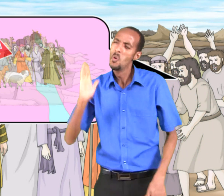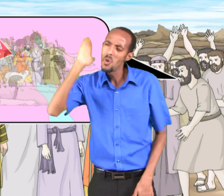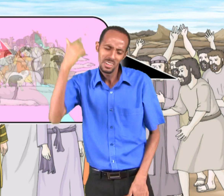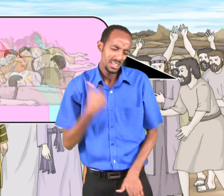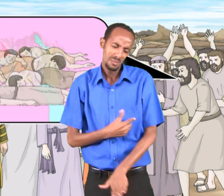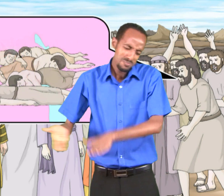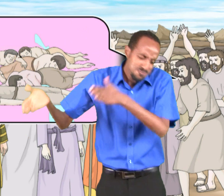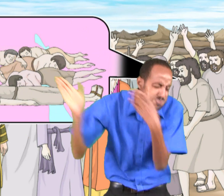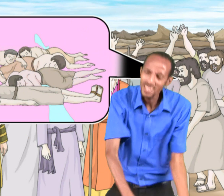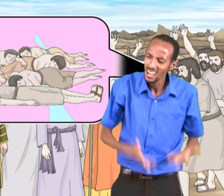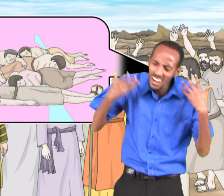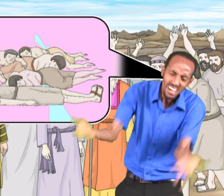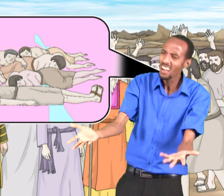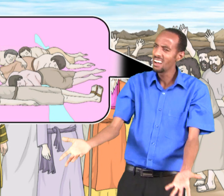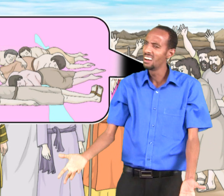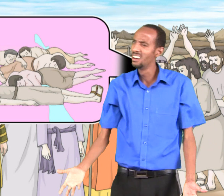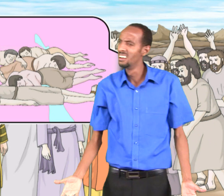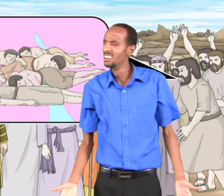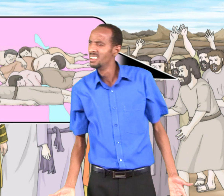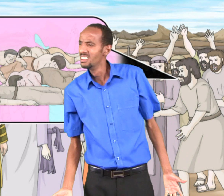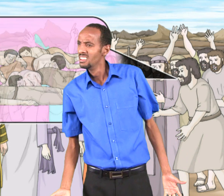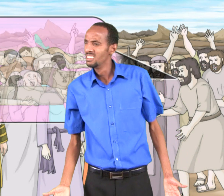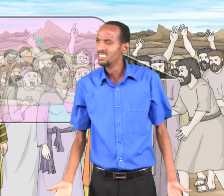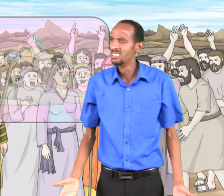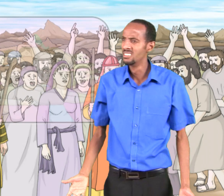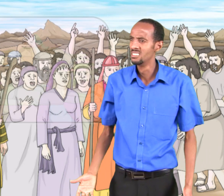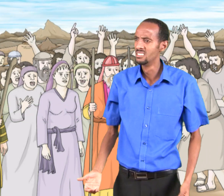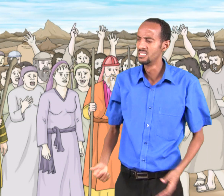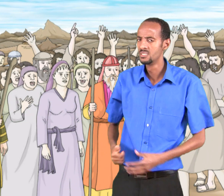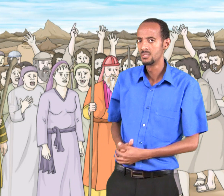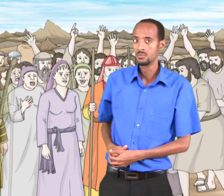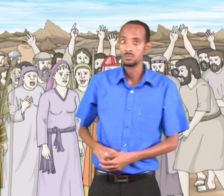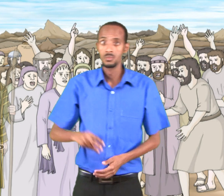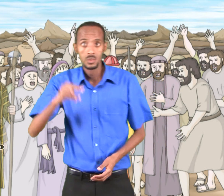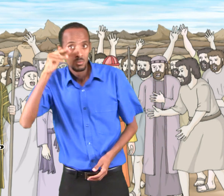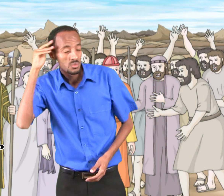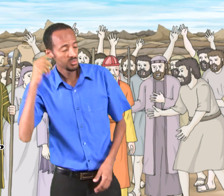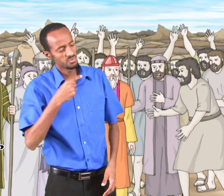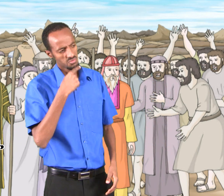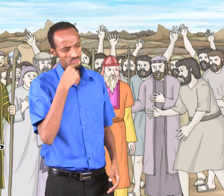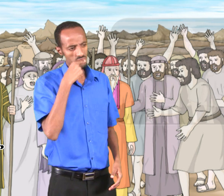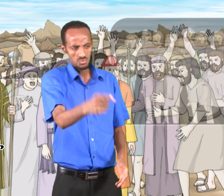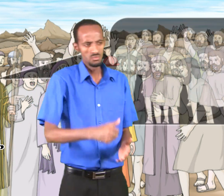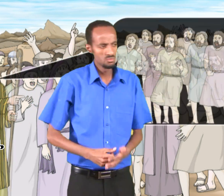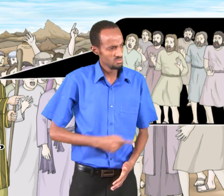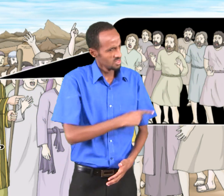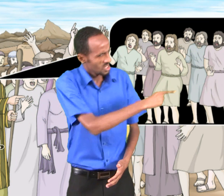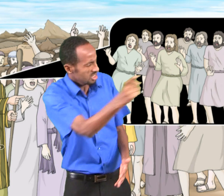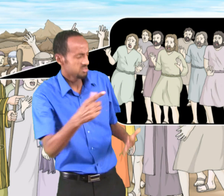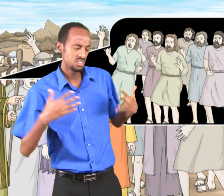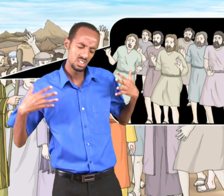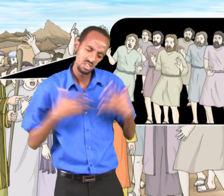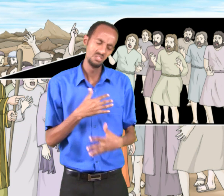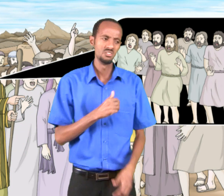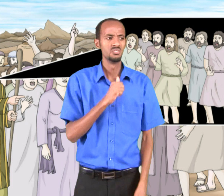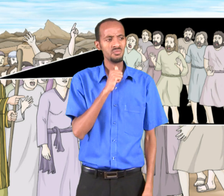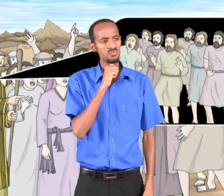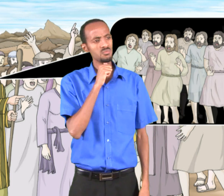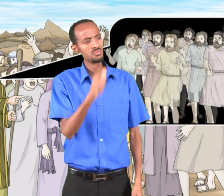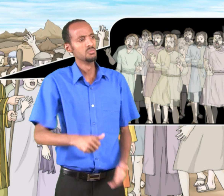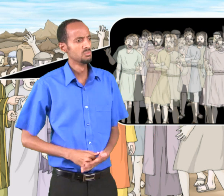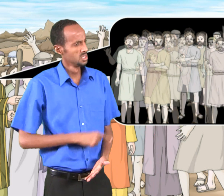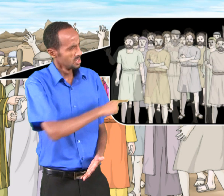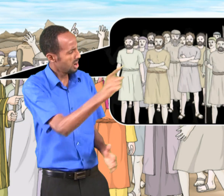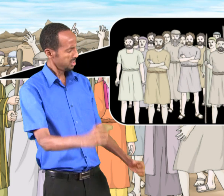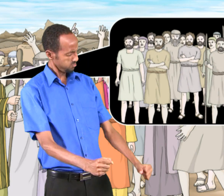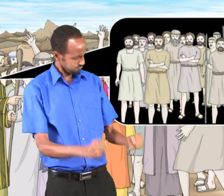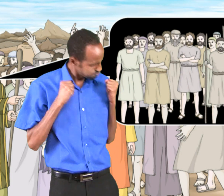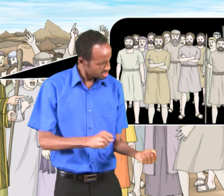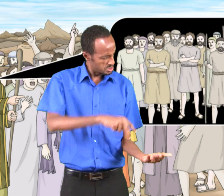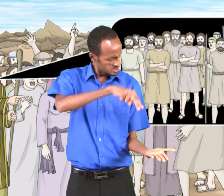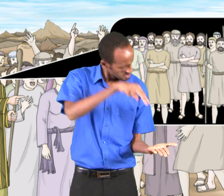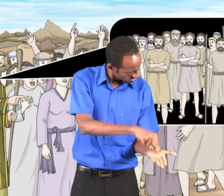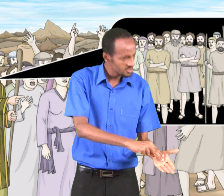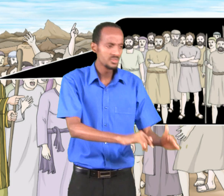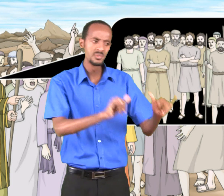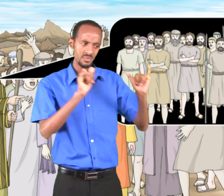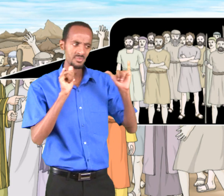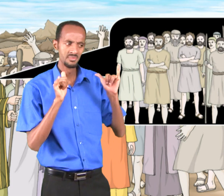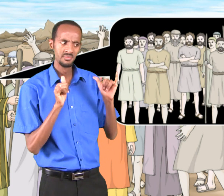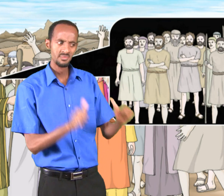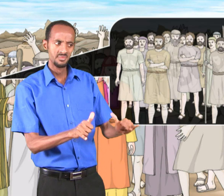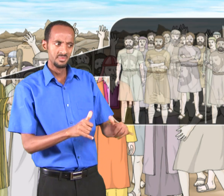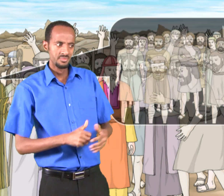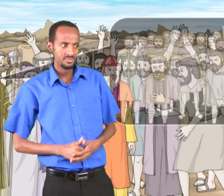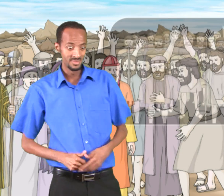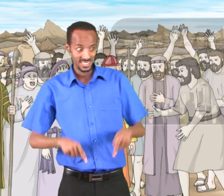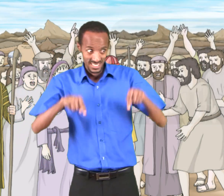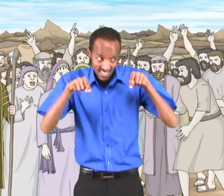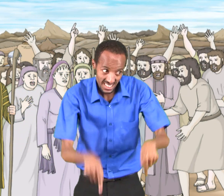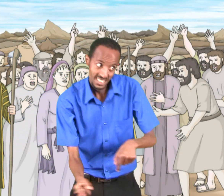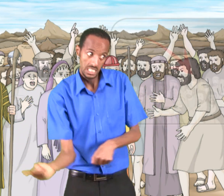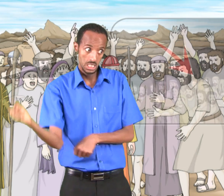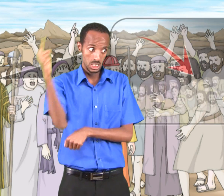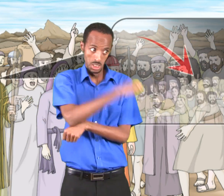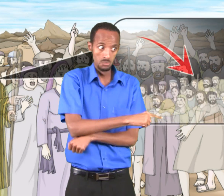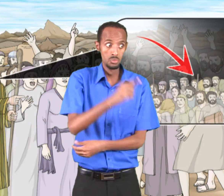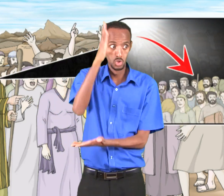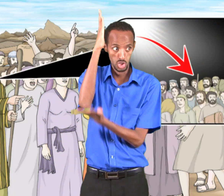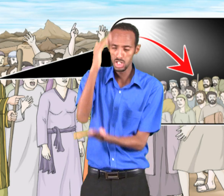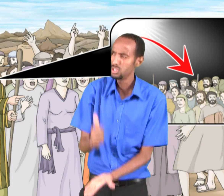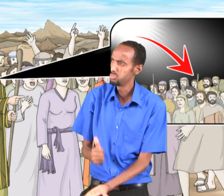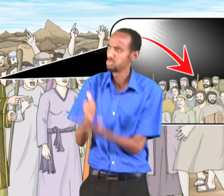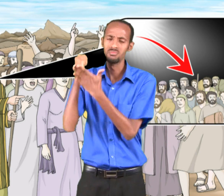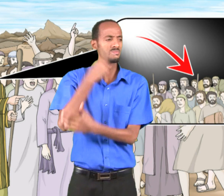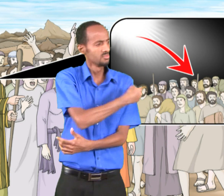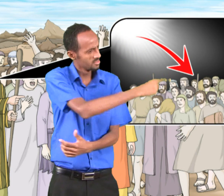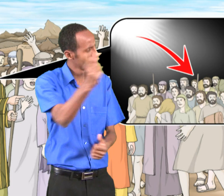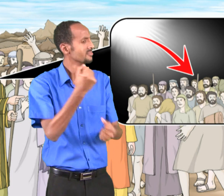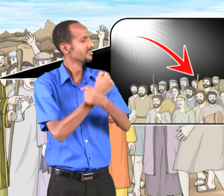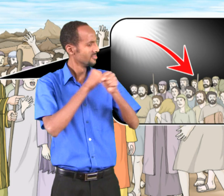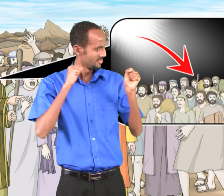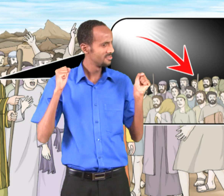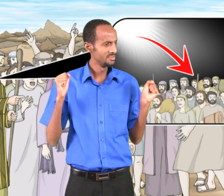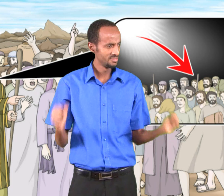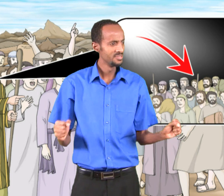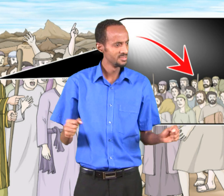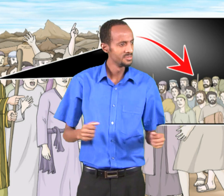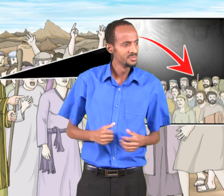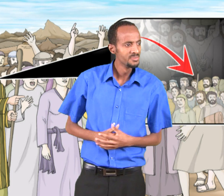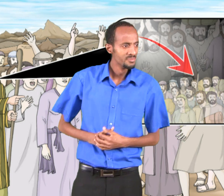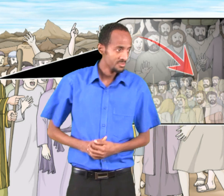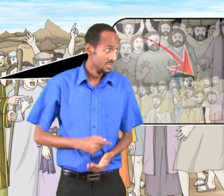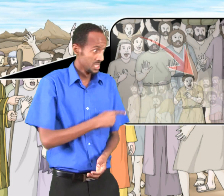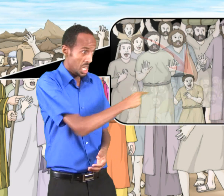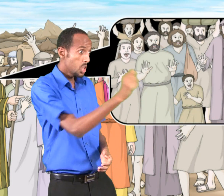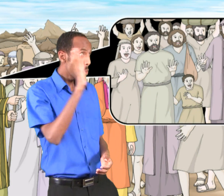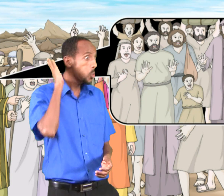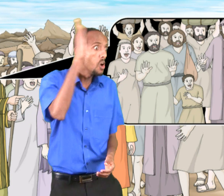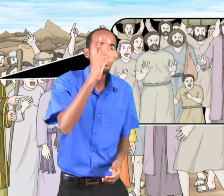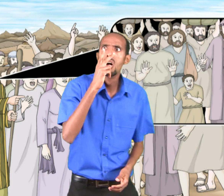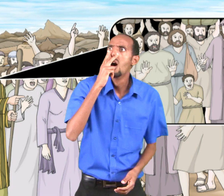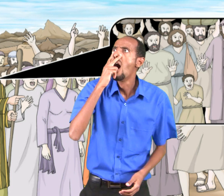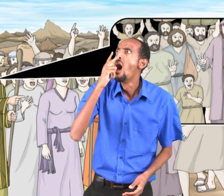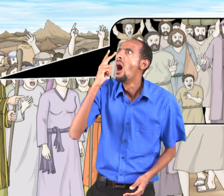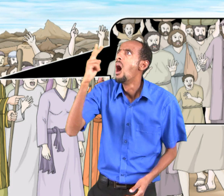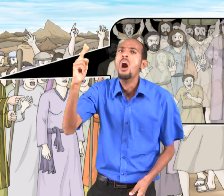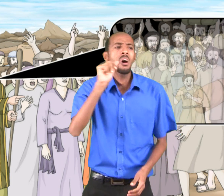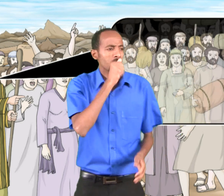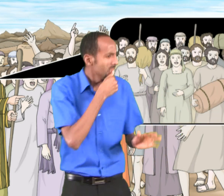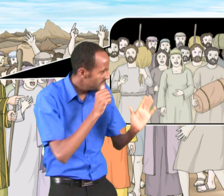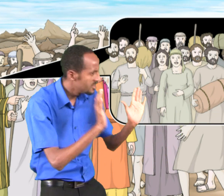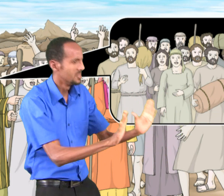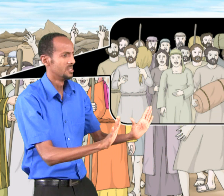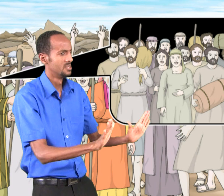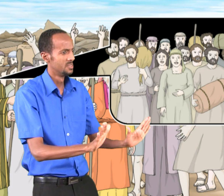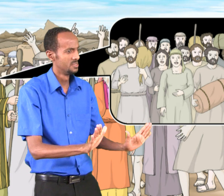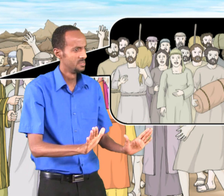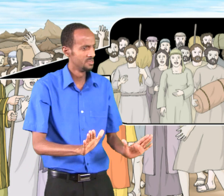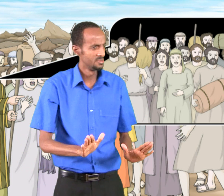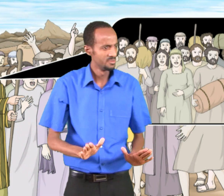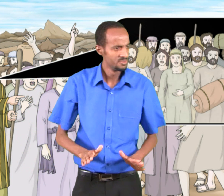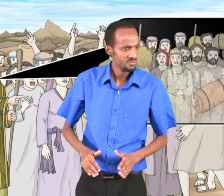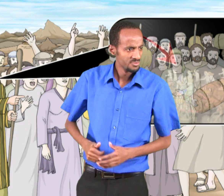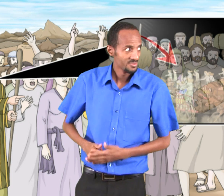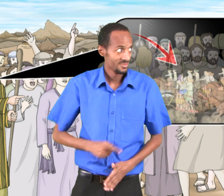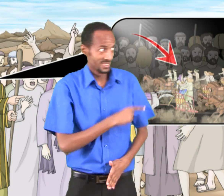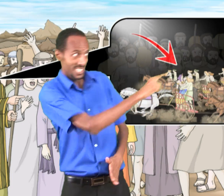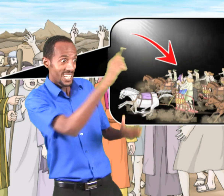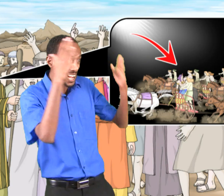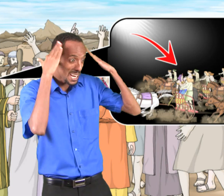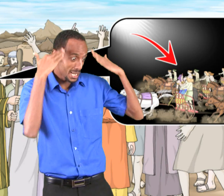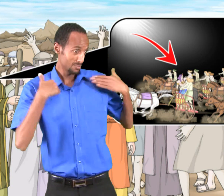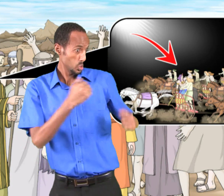But Moses told the people, “Do not be afraid. Stand firm and you will see the LORD’s salvation, which He will accomplish for you today;